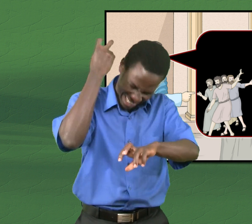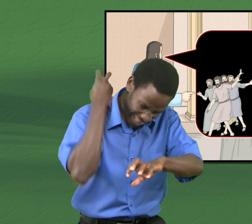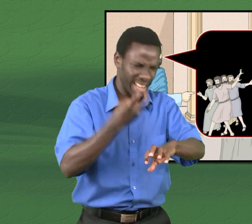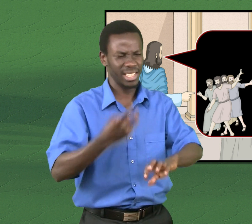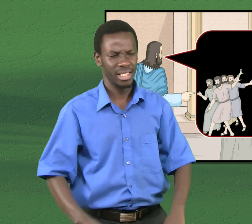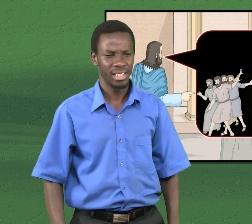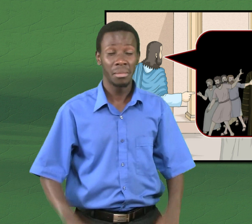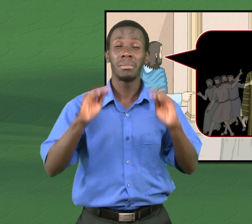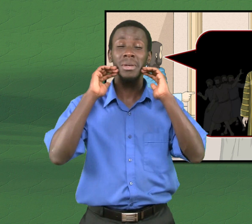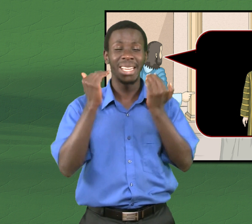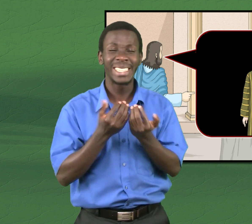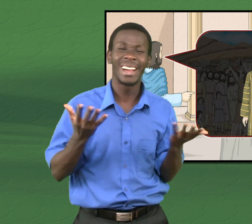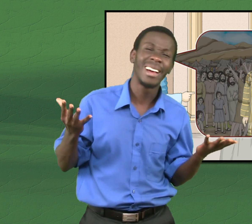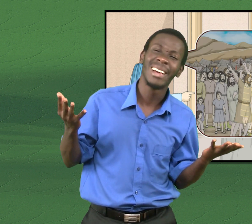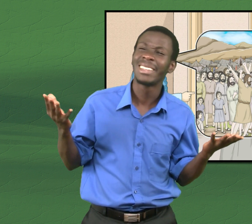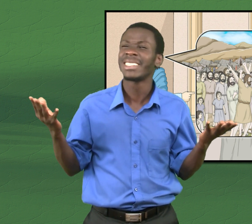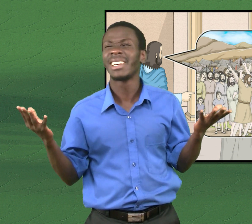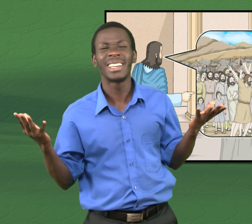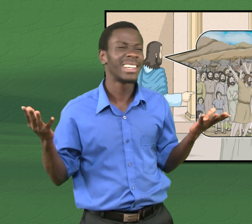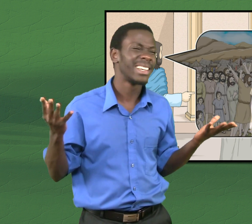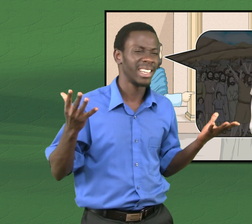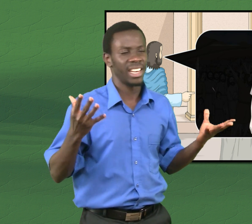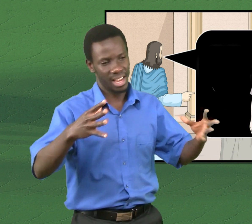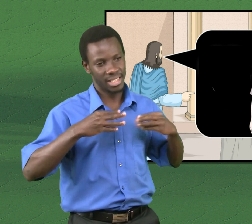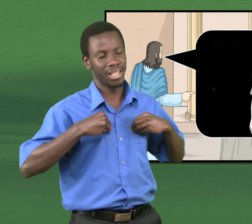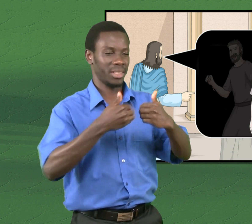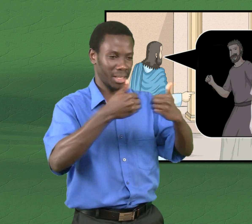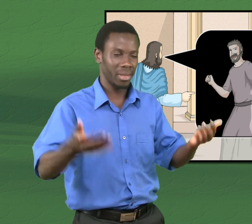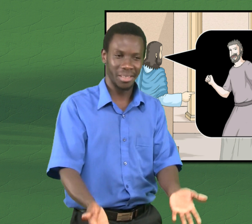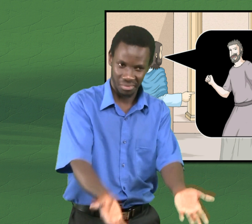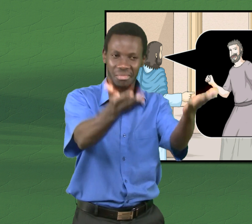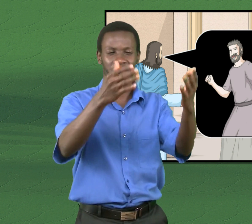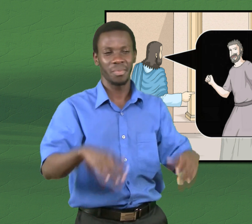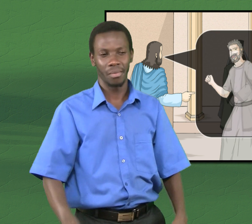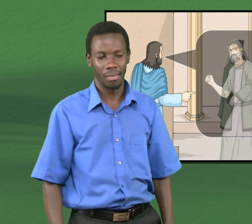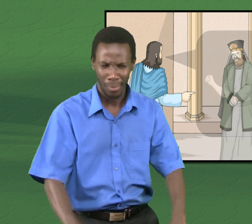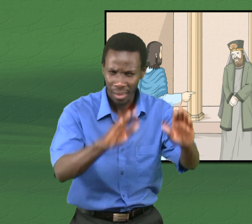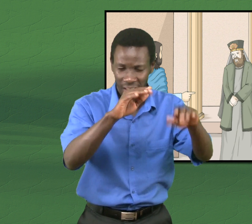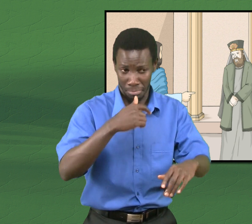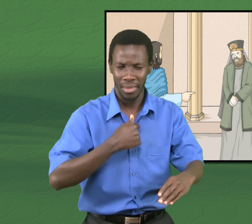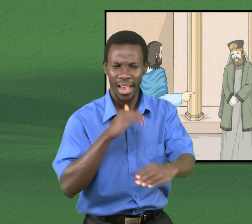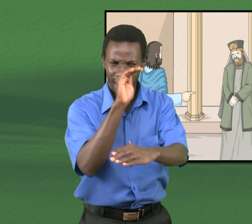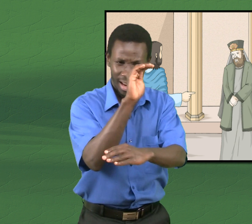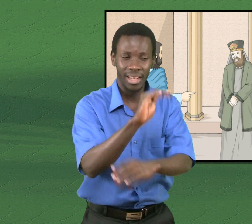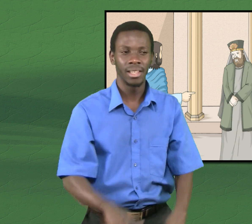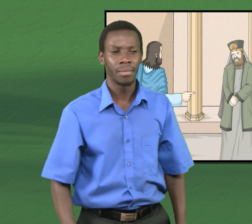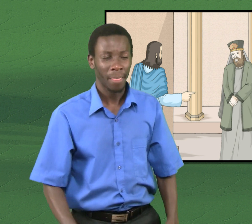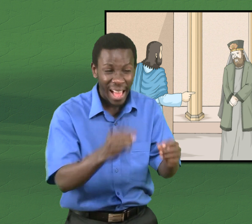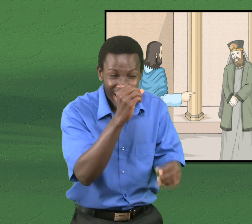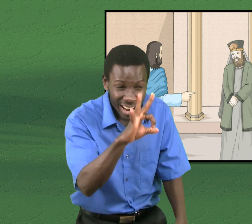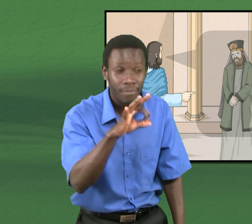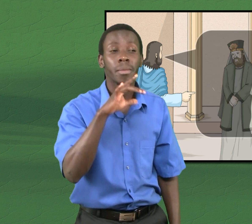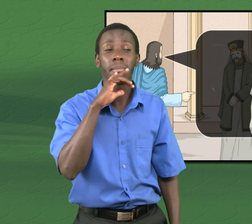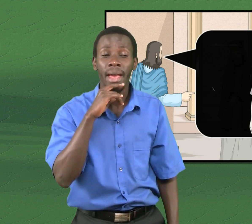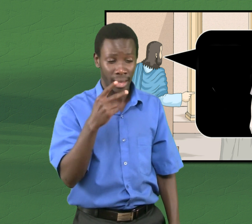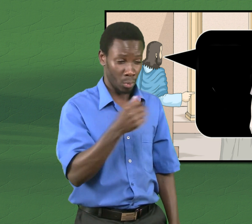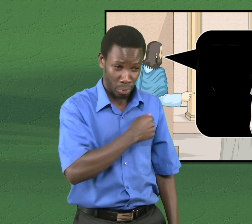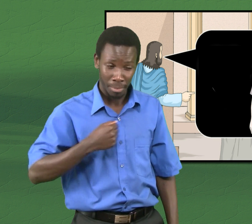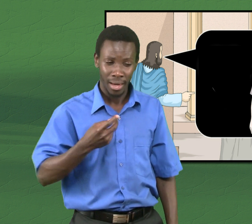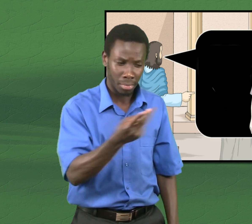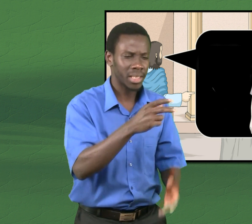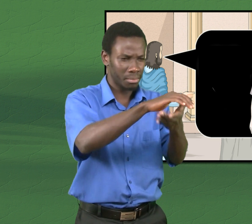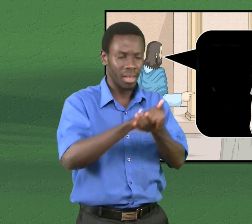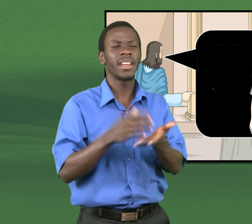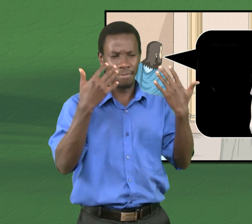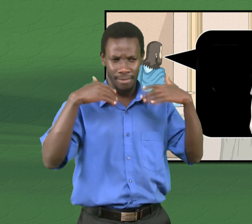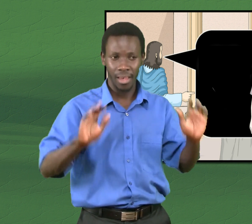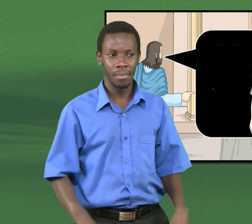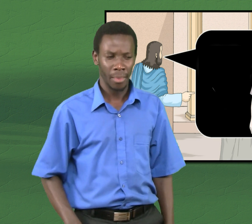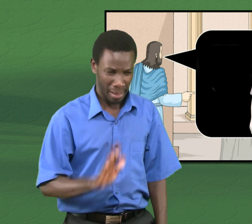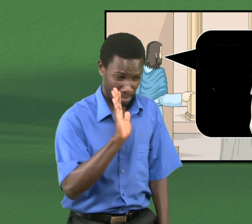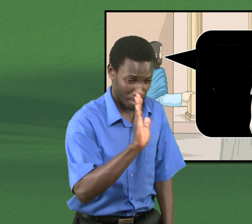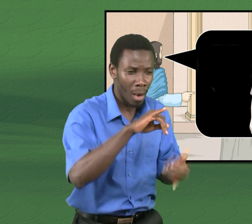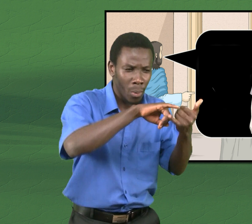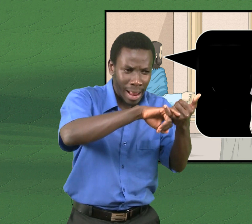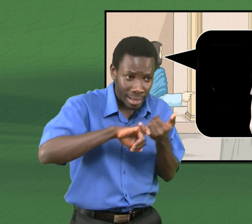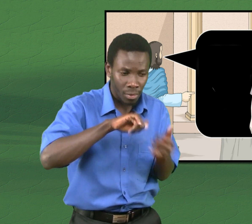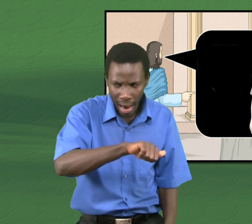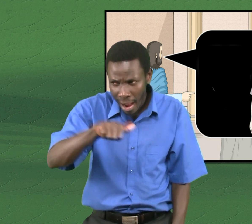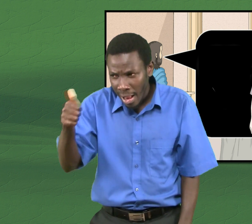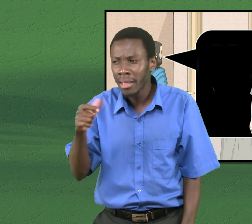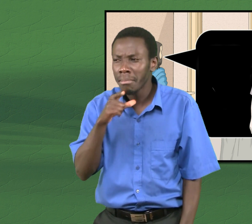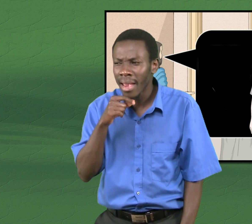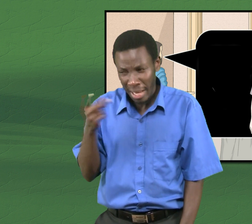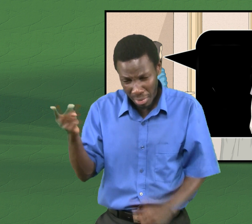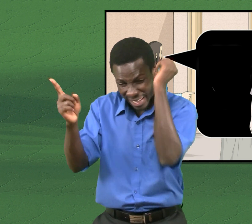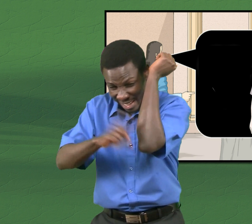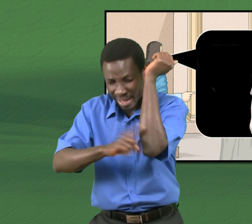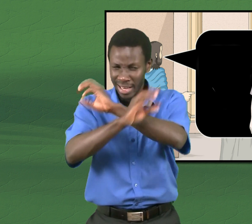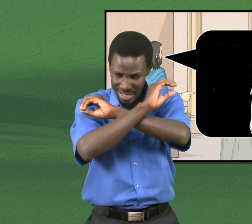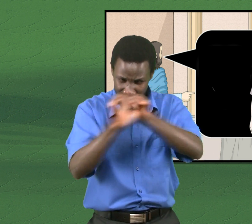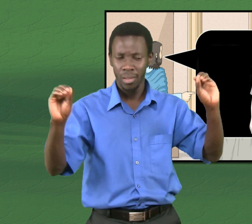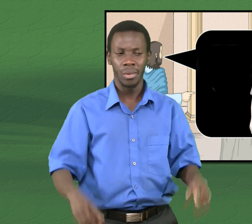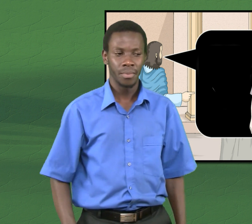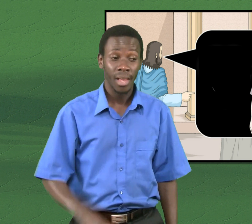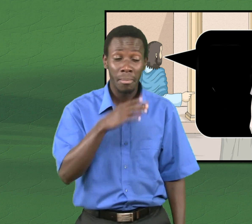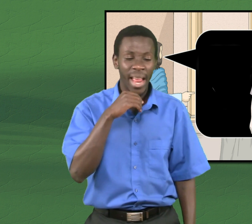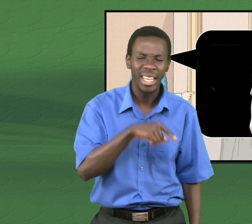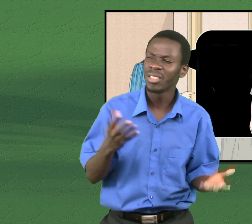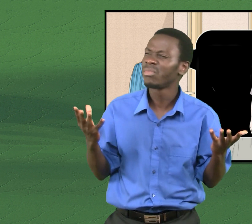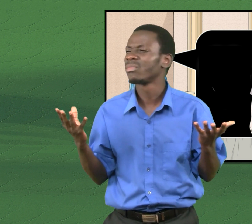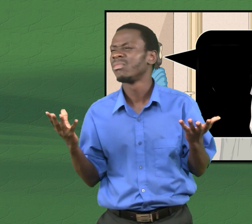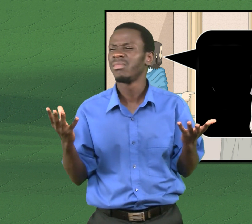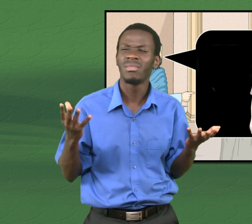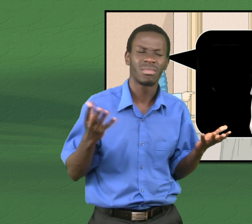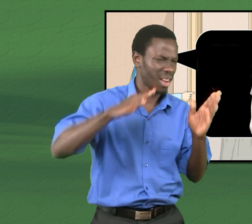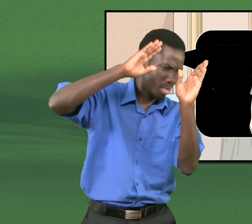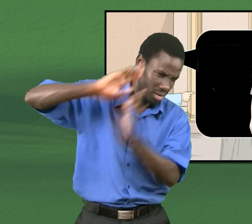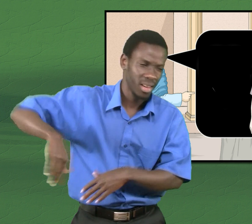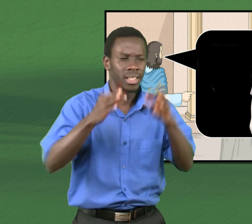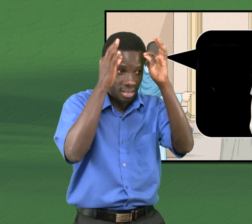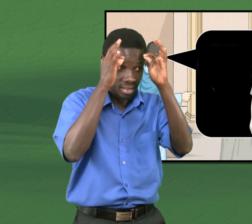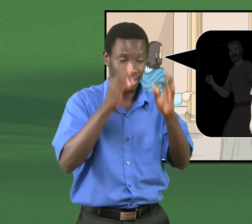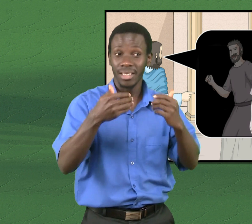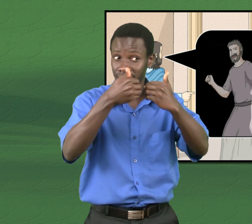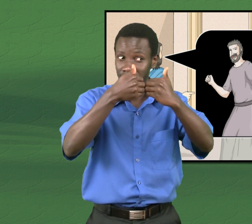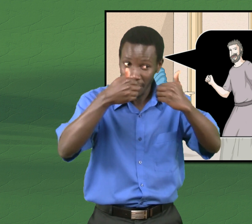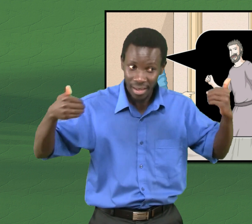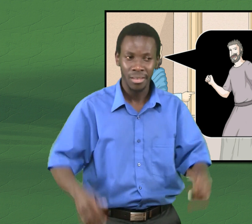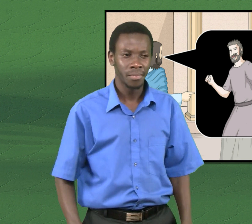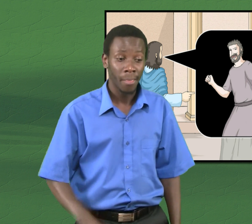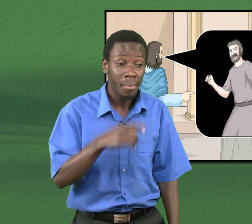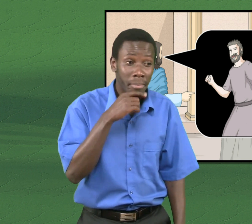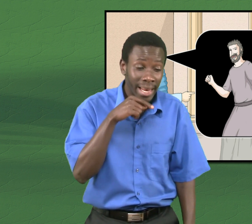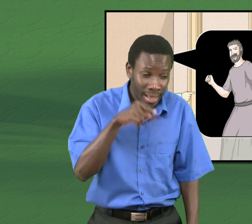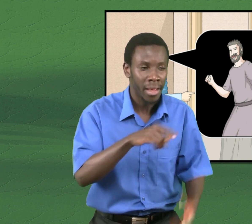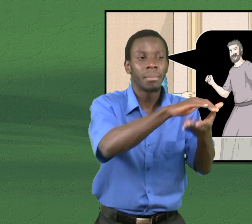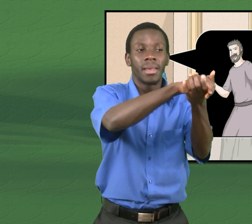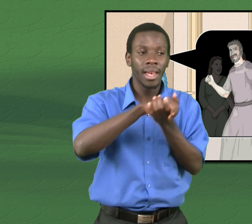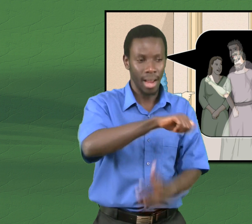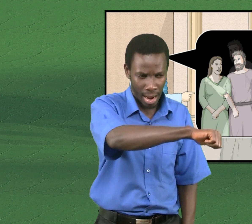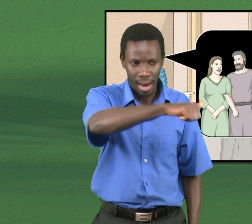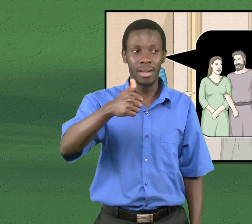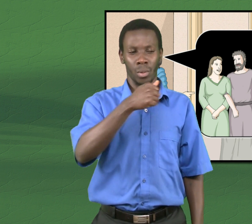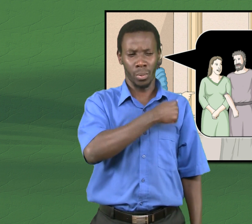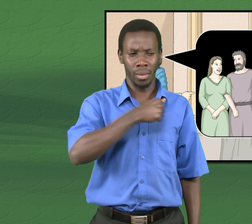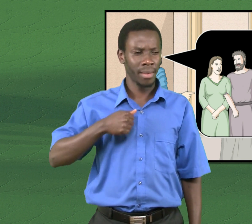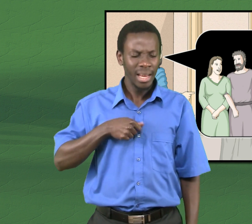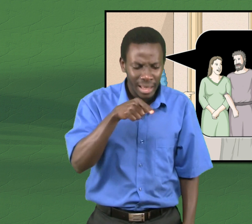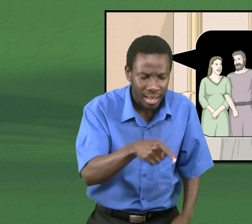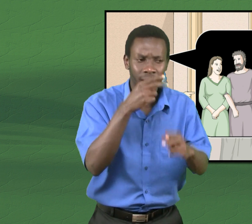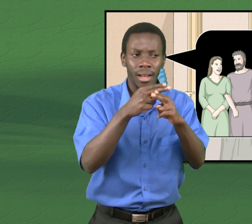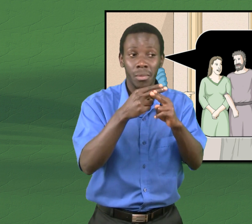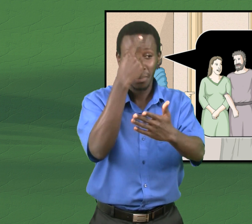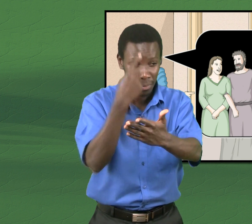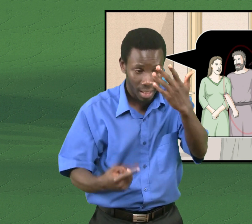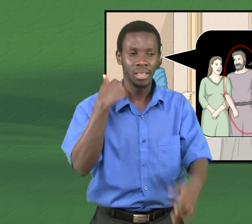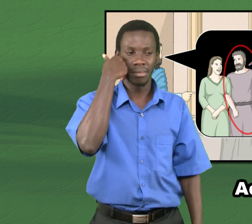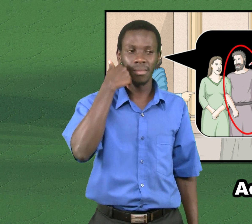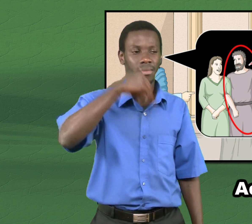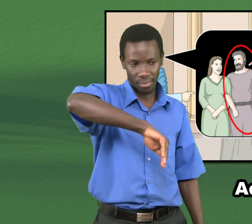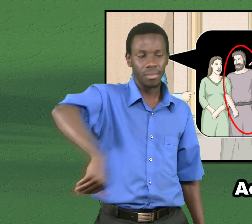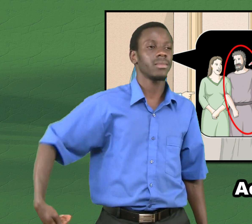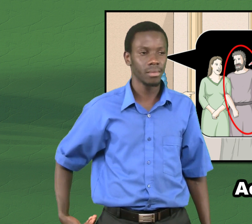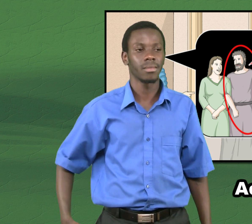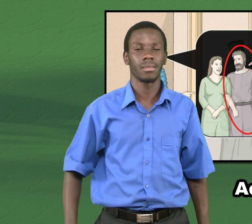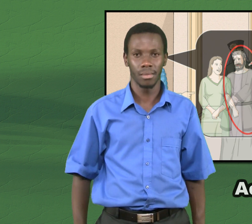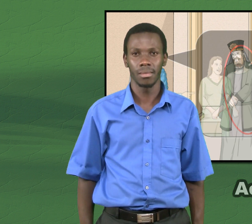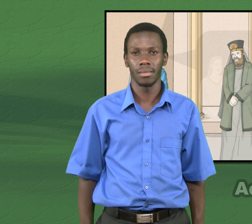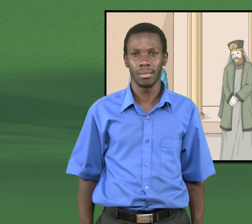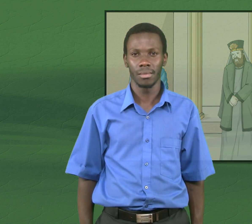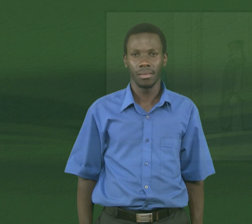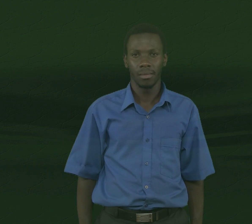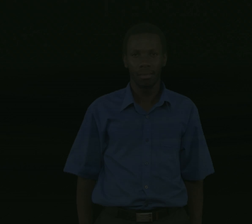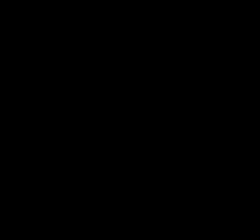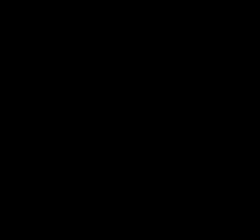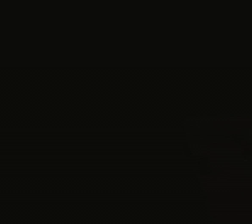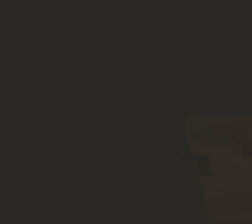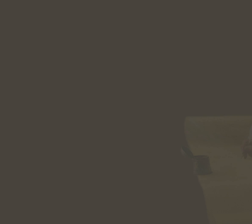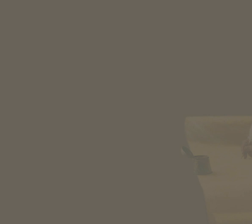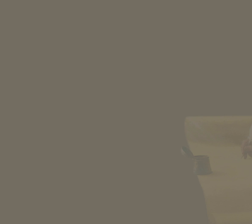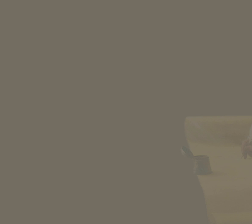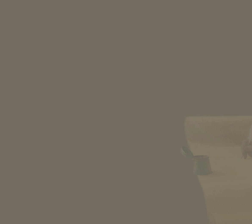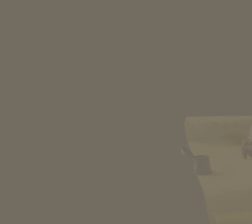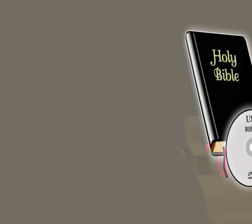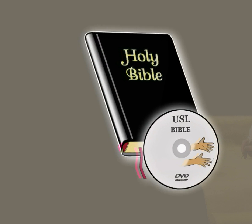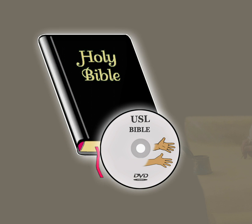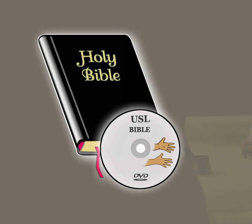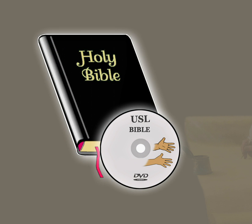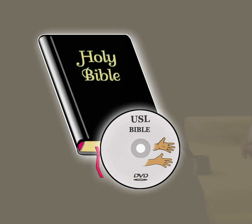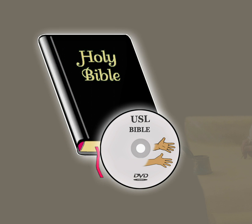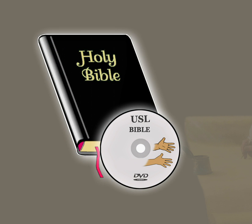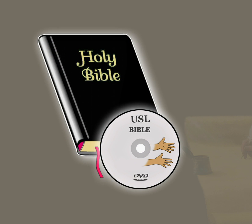Now I tell you that whoever divorces his wife, except for sexual immorality, and marries another woman, commits adultery.”